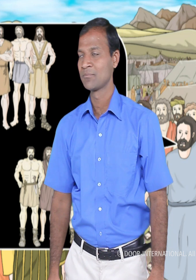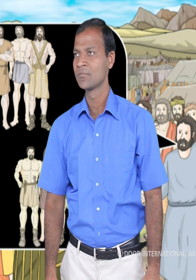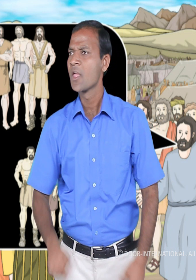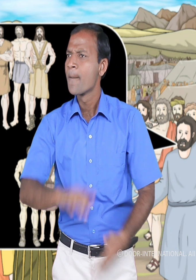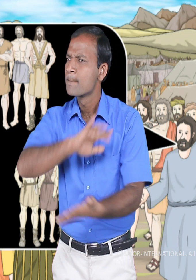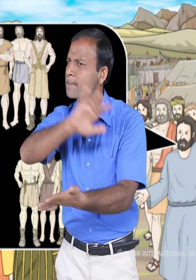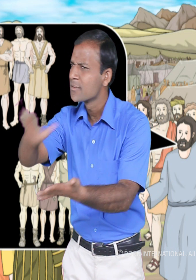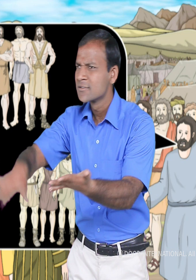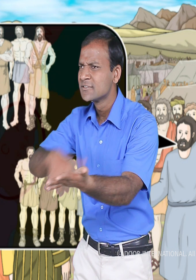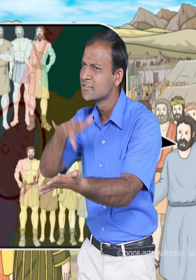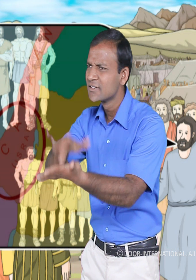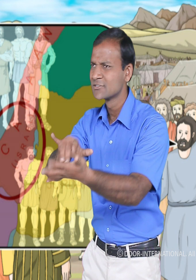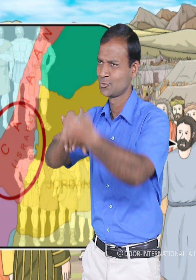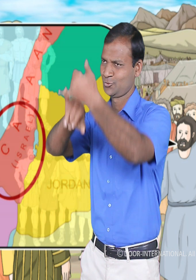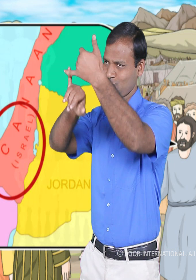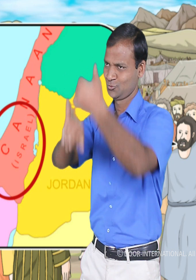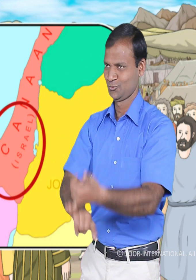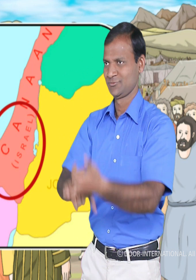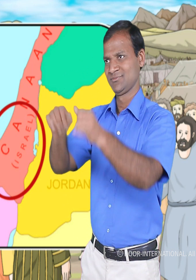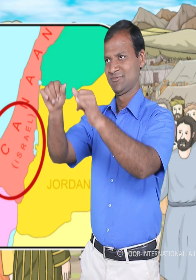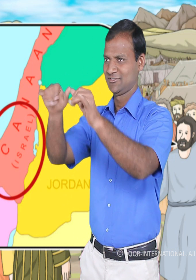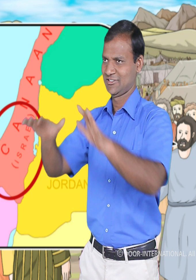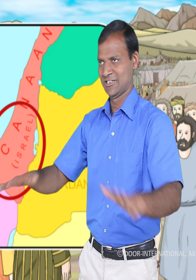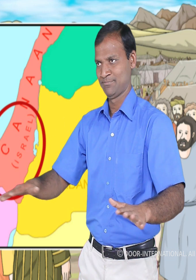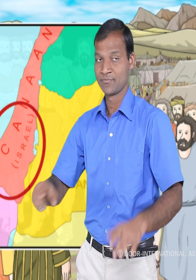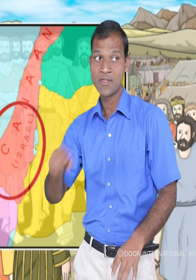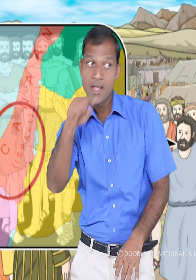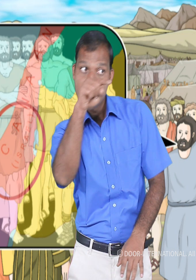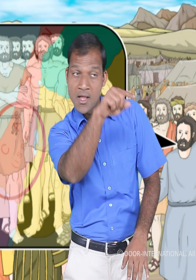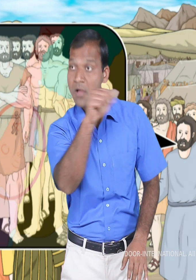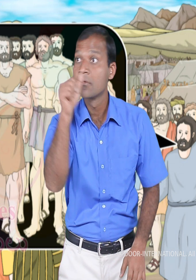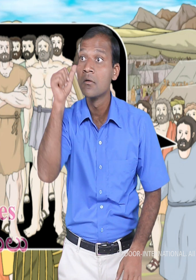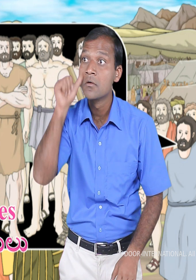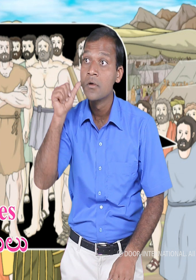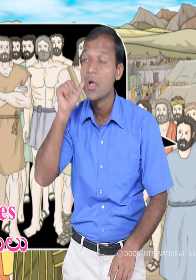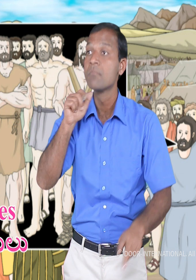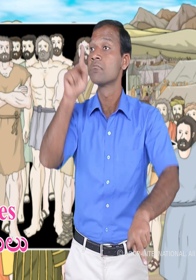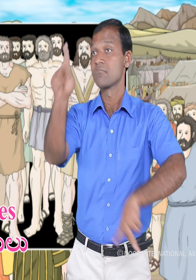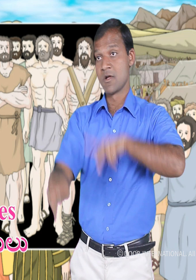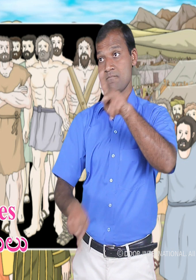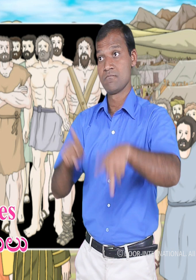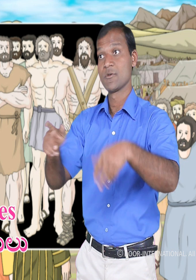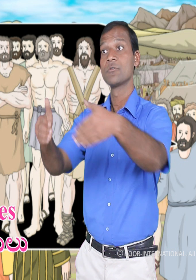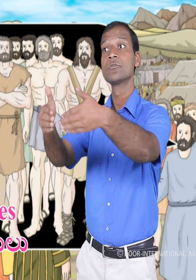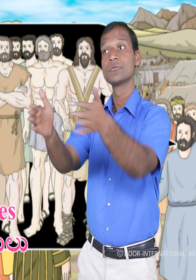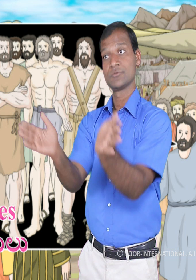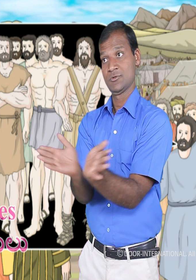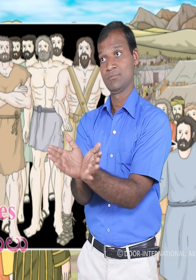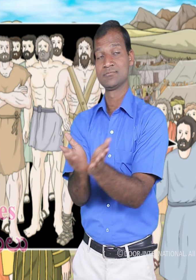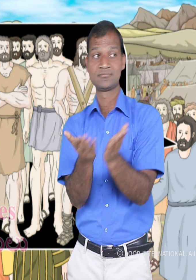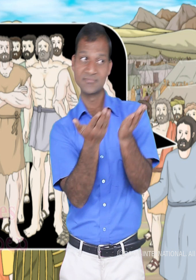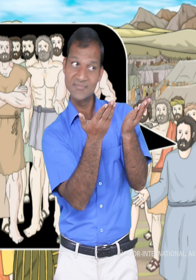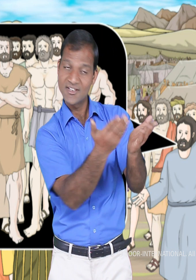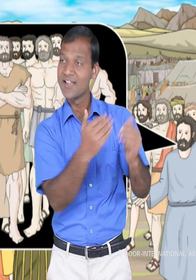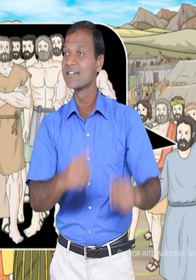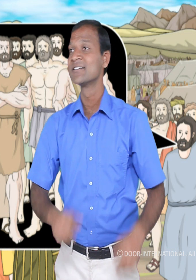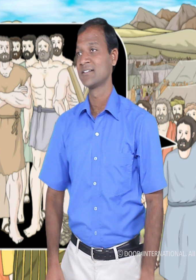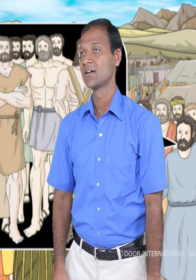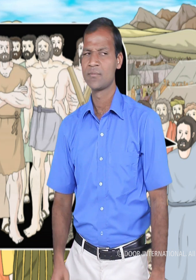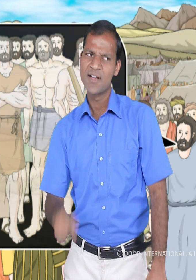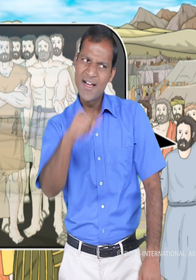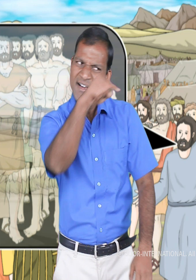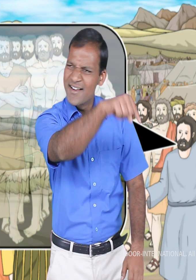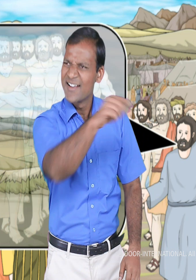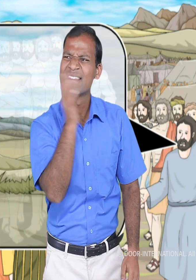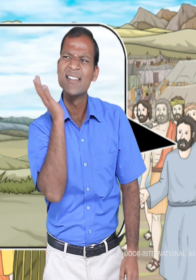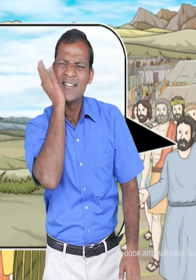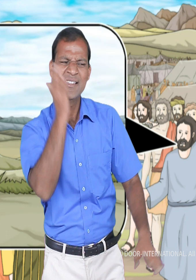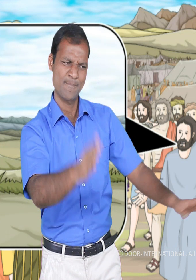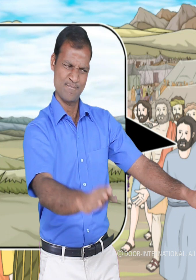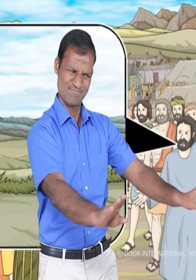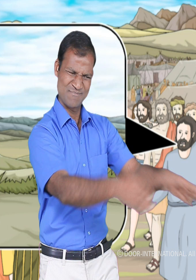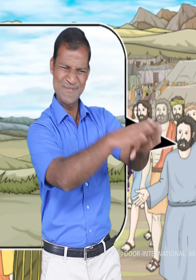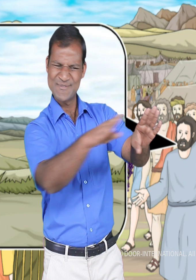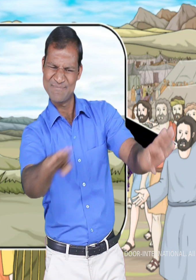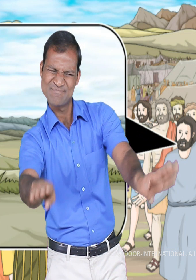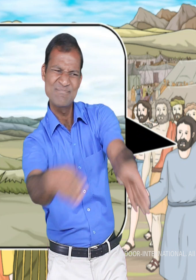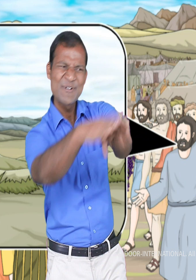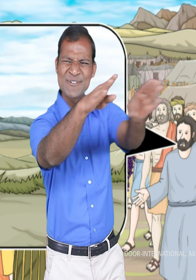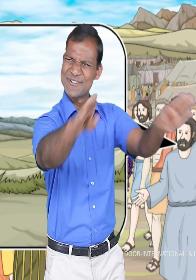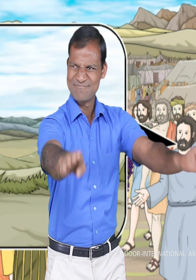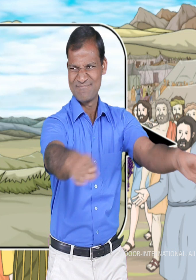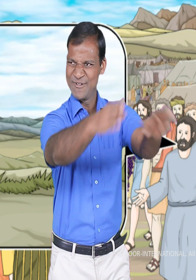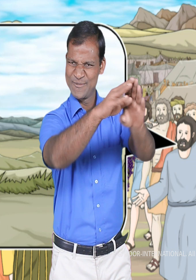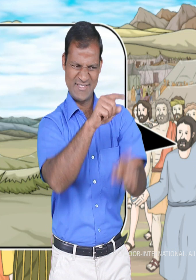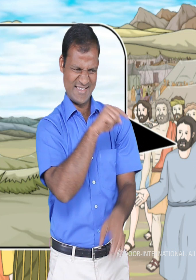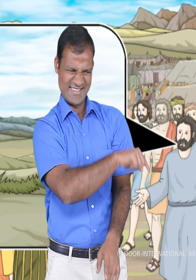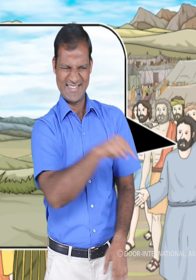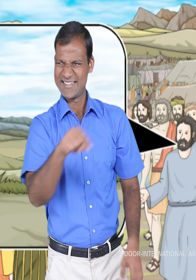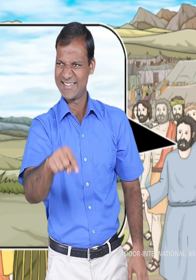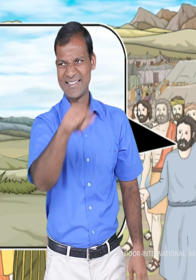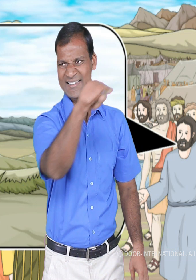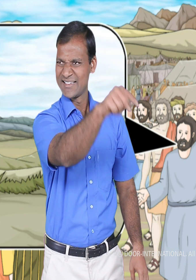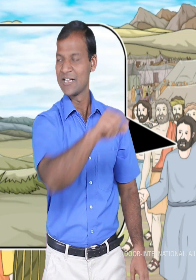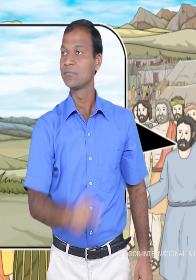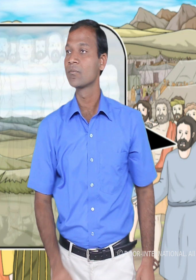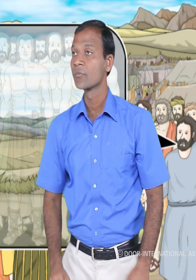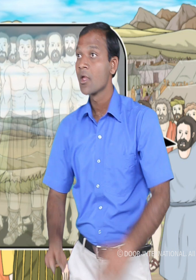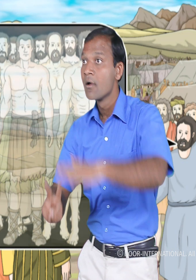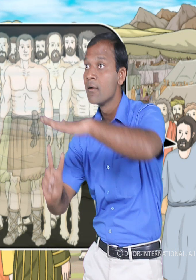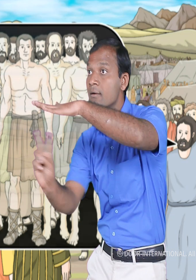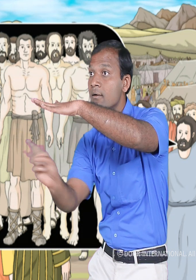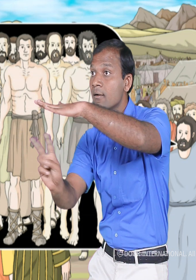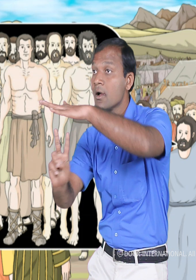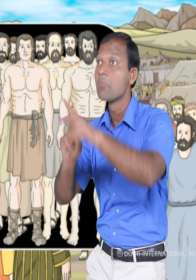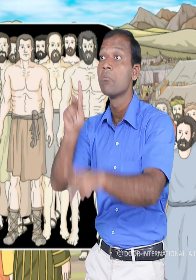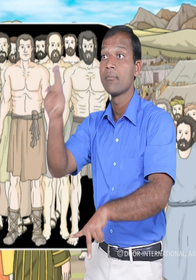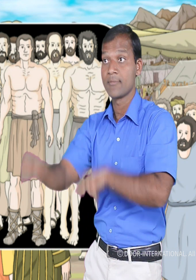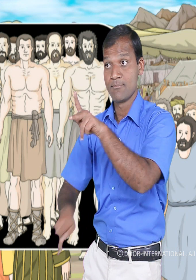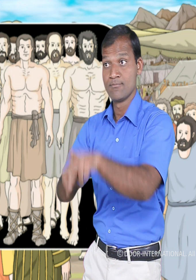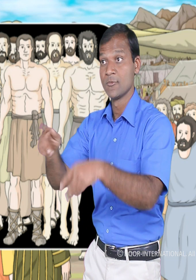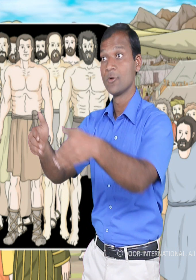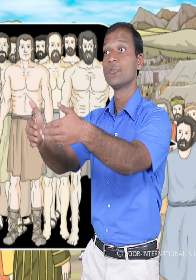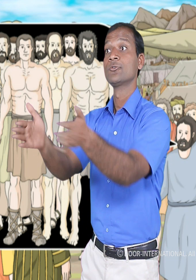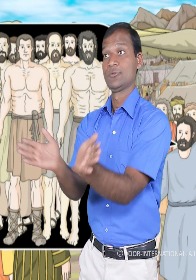The Amalekites live in the land of the Negev;